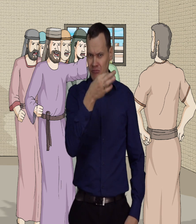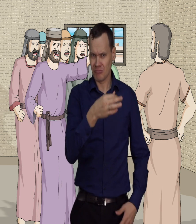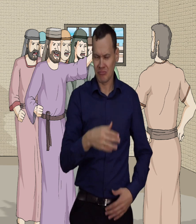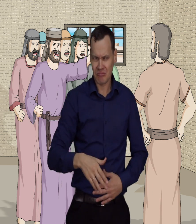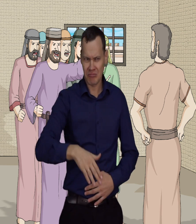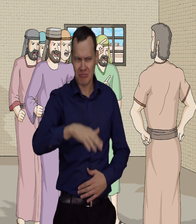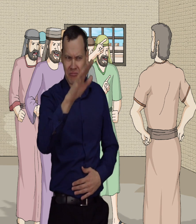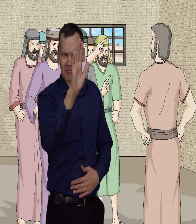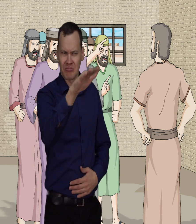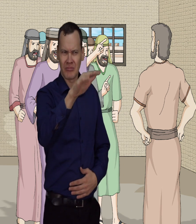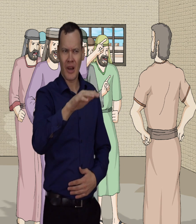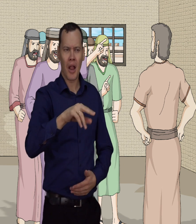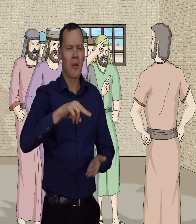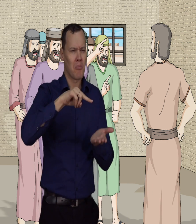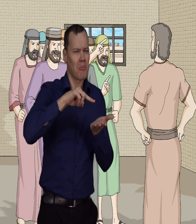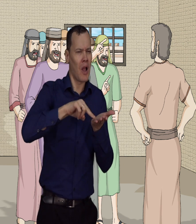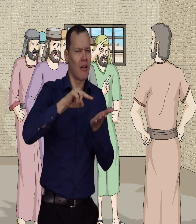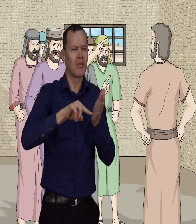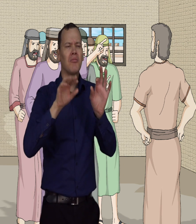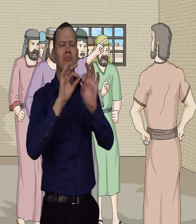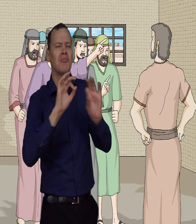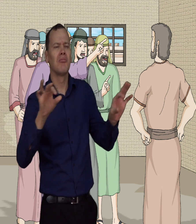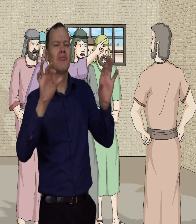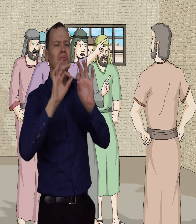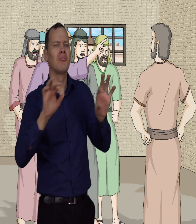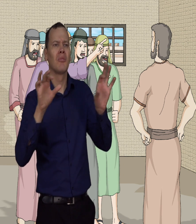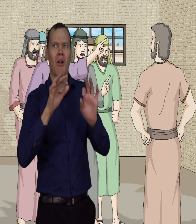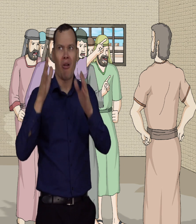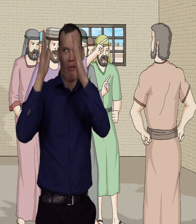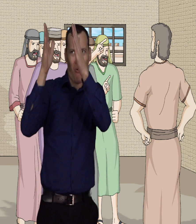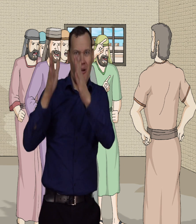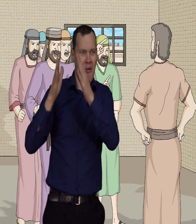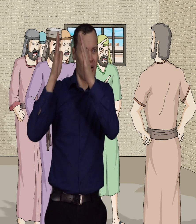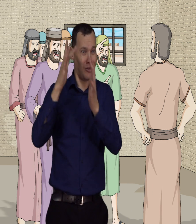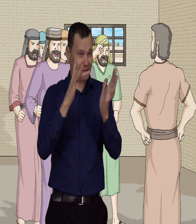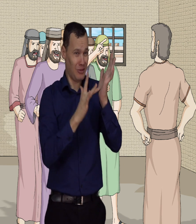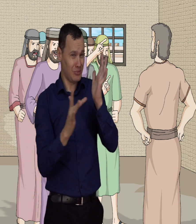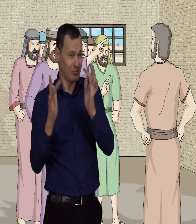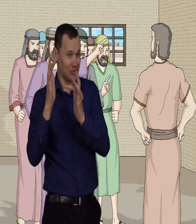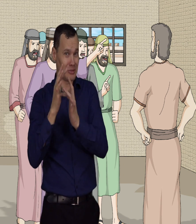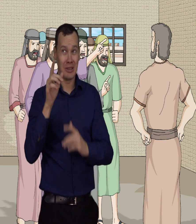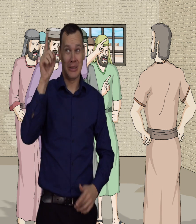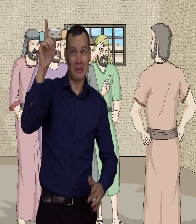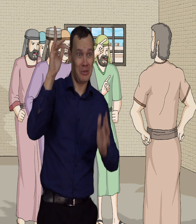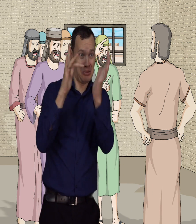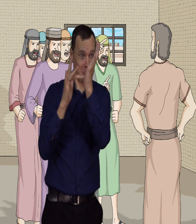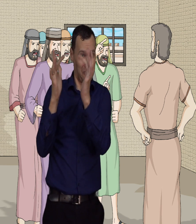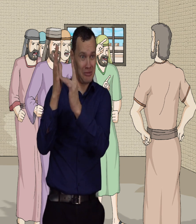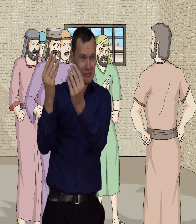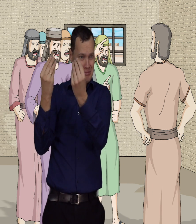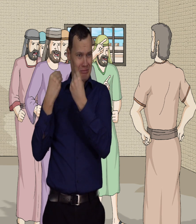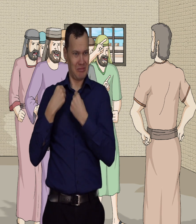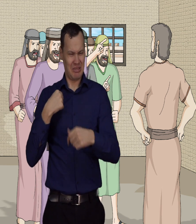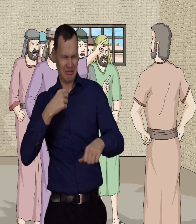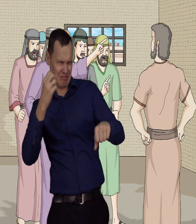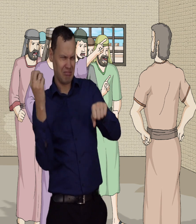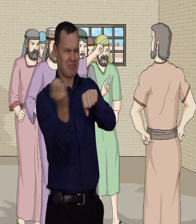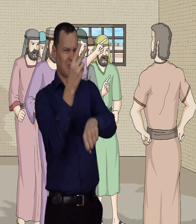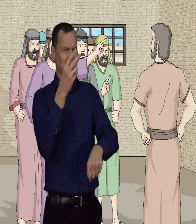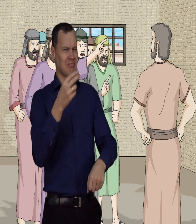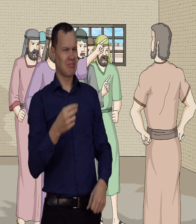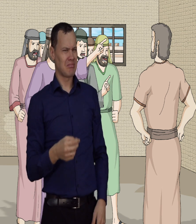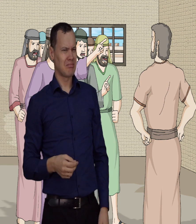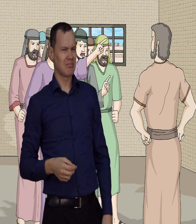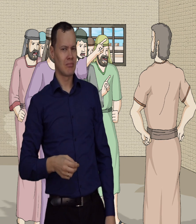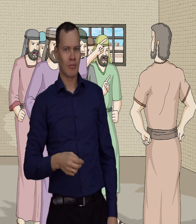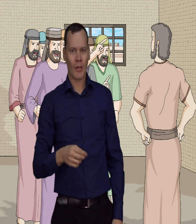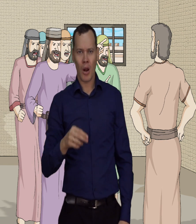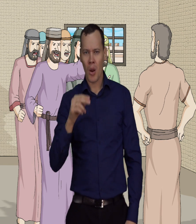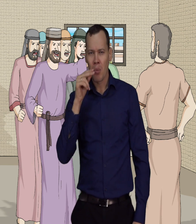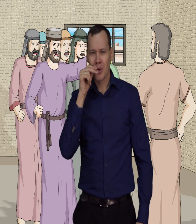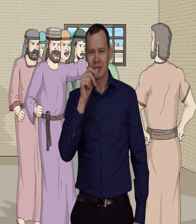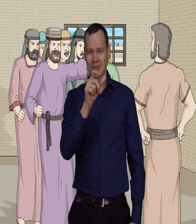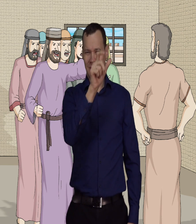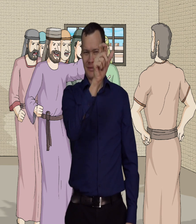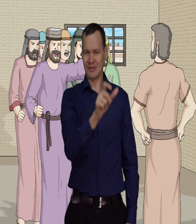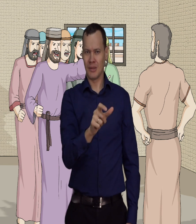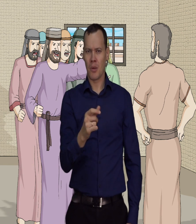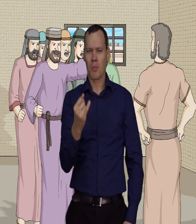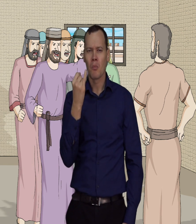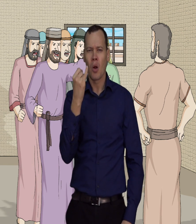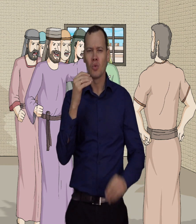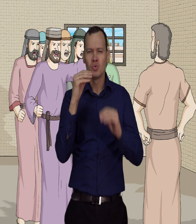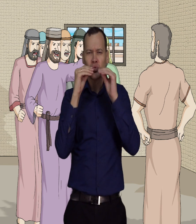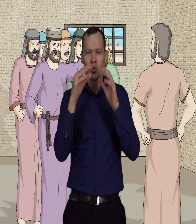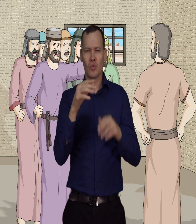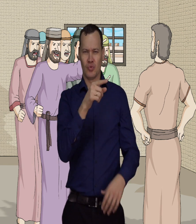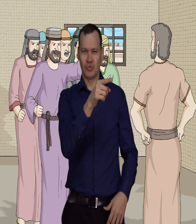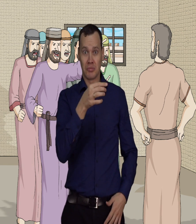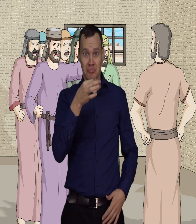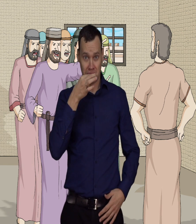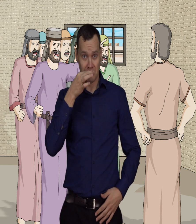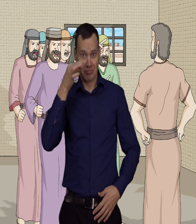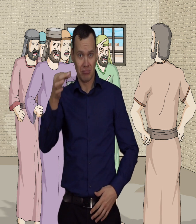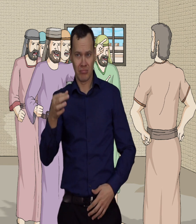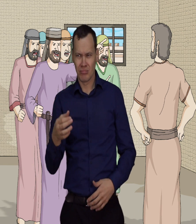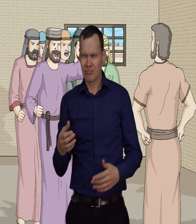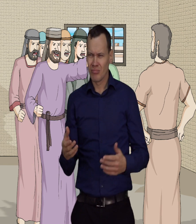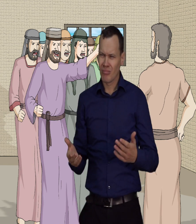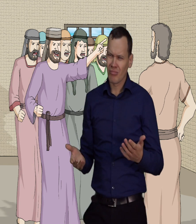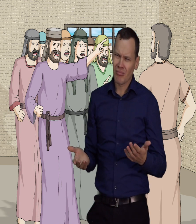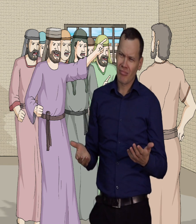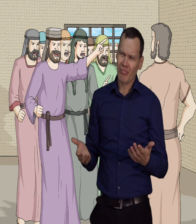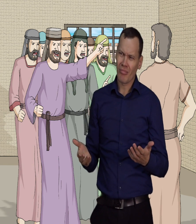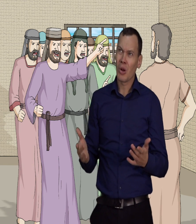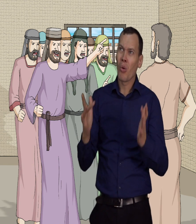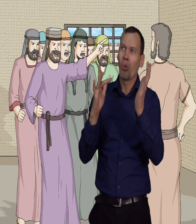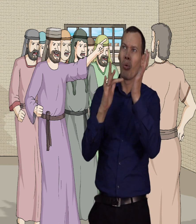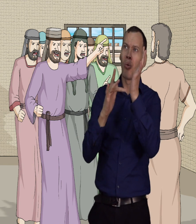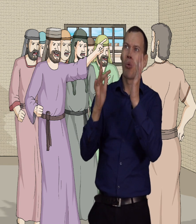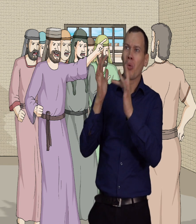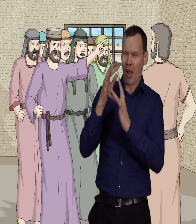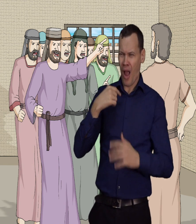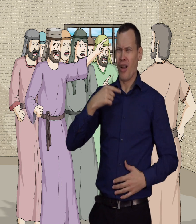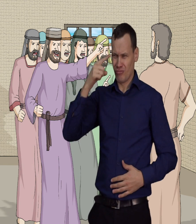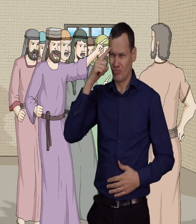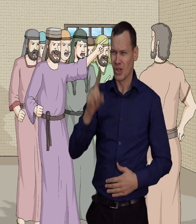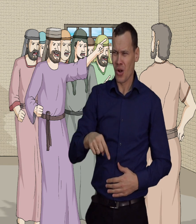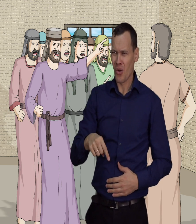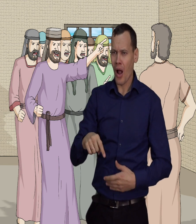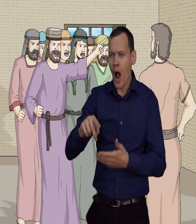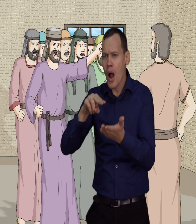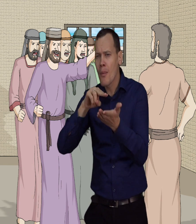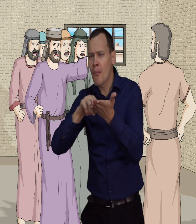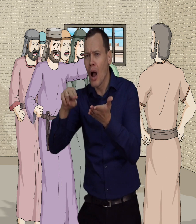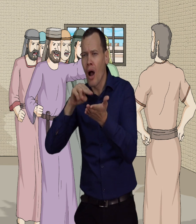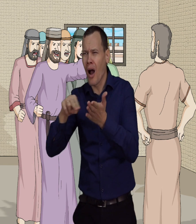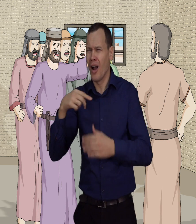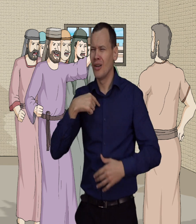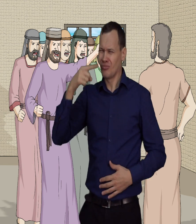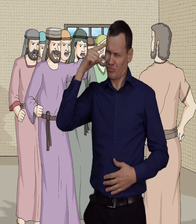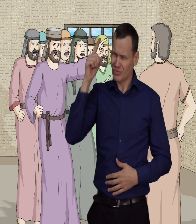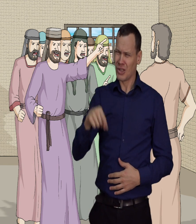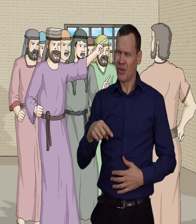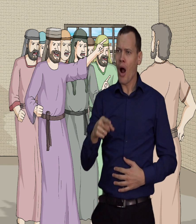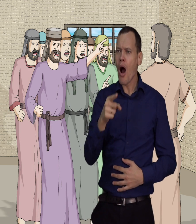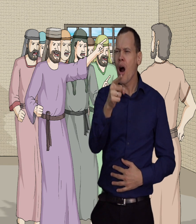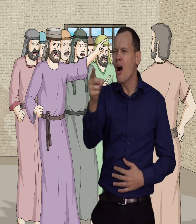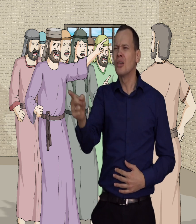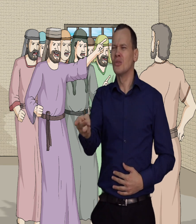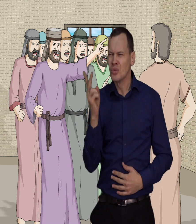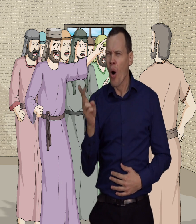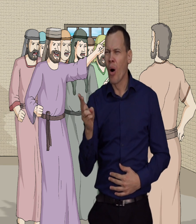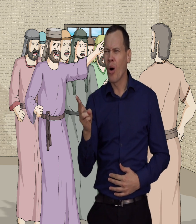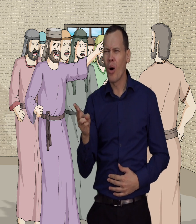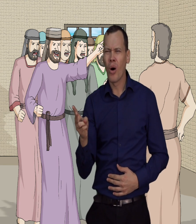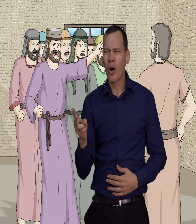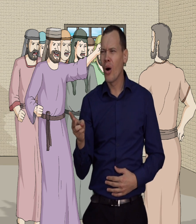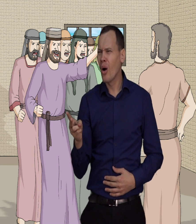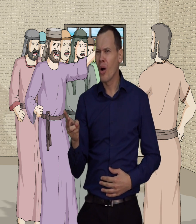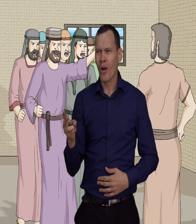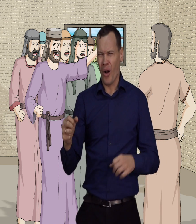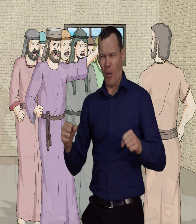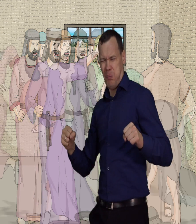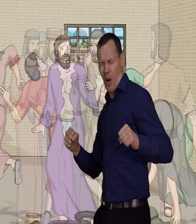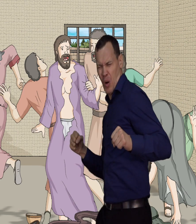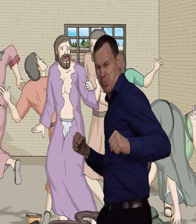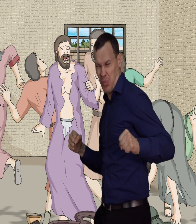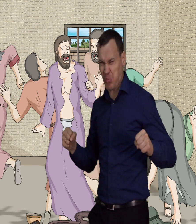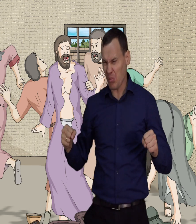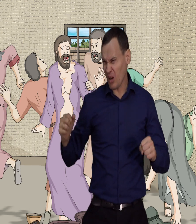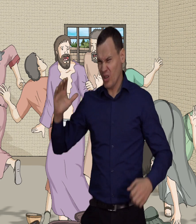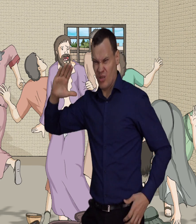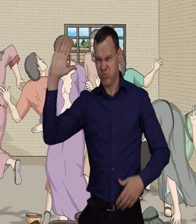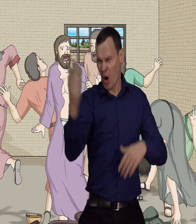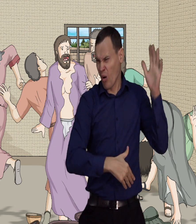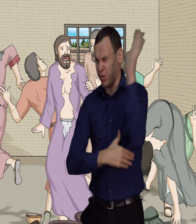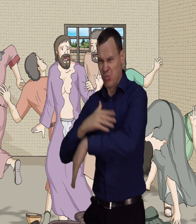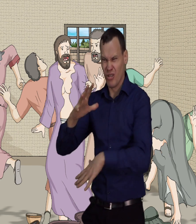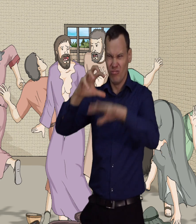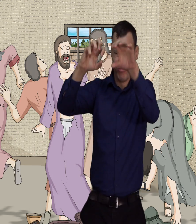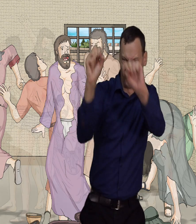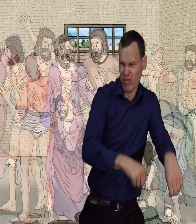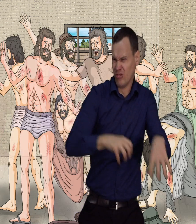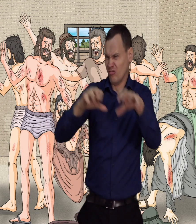Eventually, one of the evil spirits answered them, “Jesus I know, and I know about Paul, but who are you?”